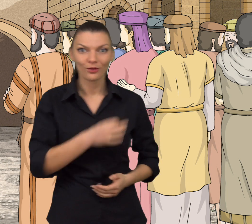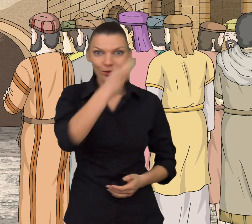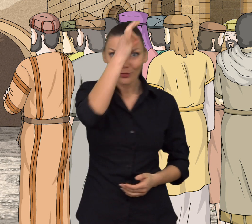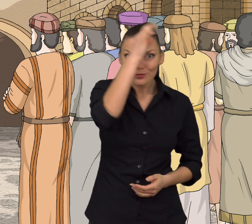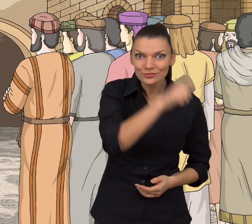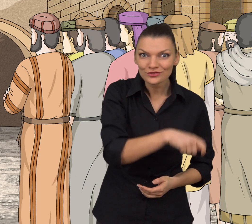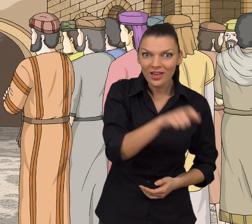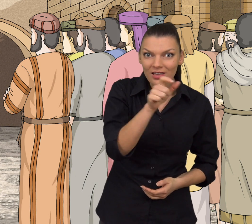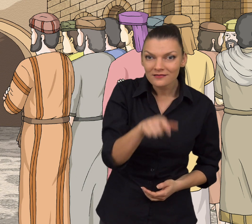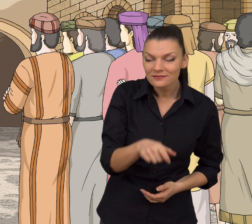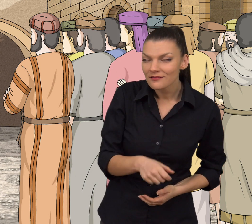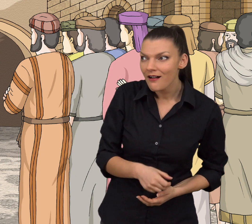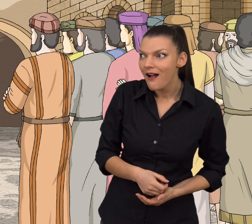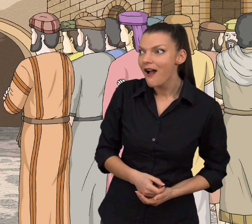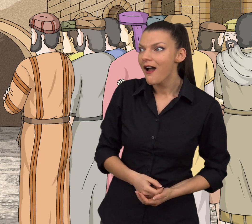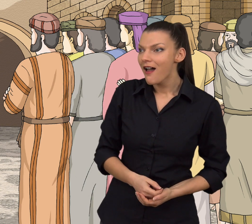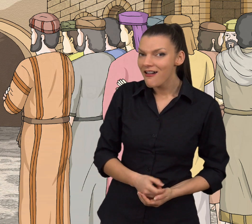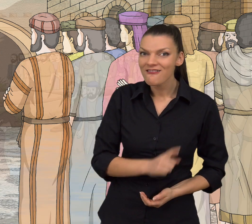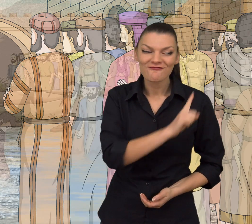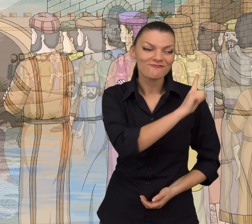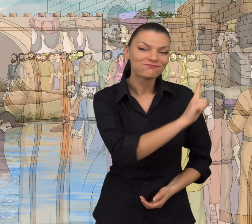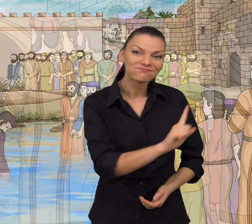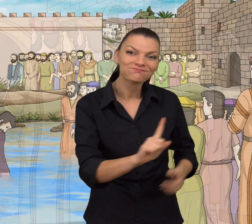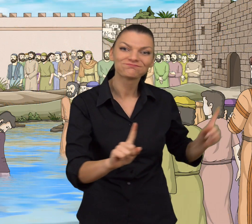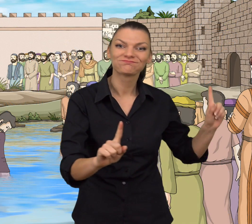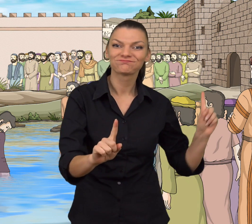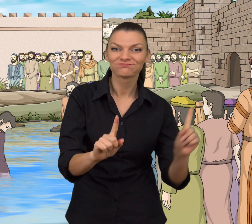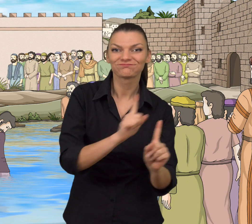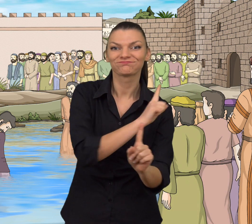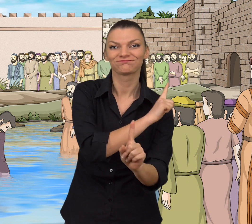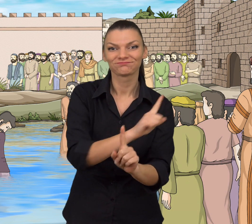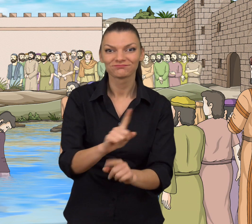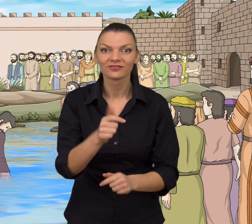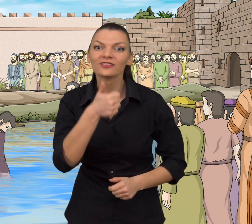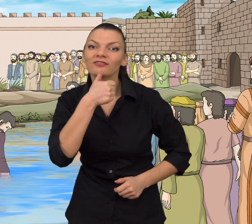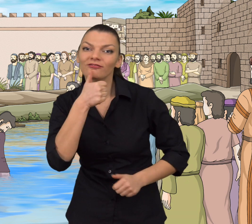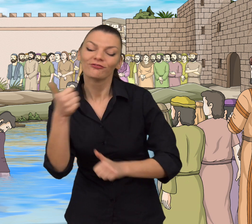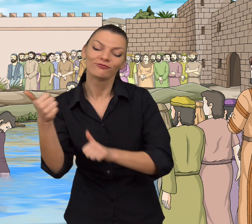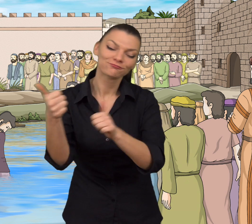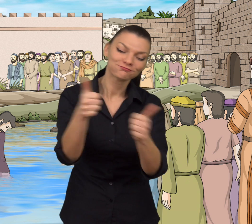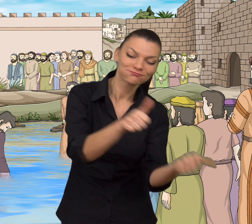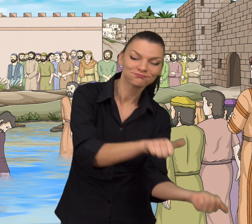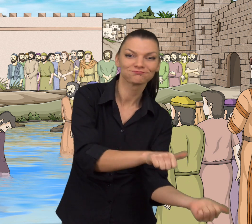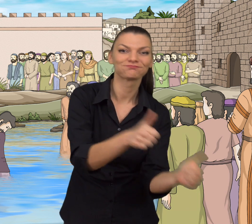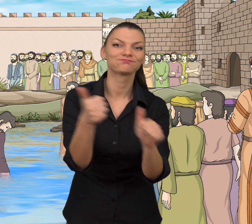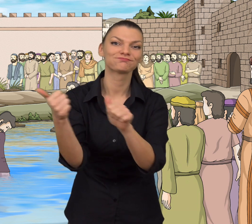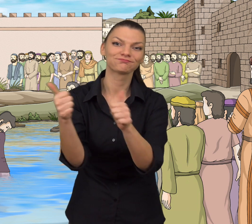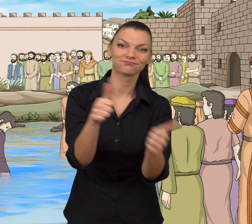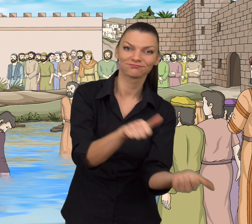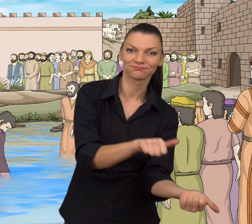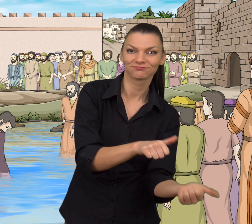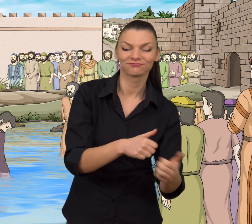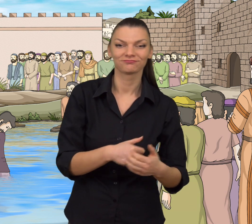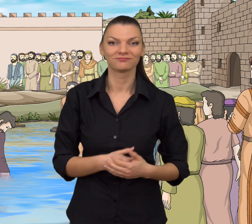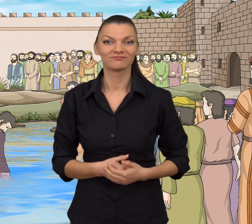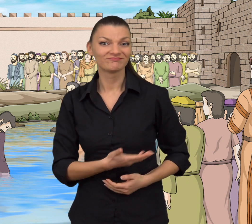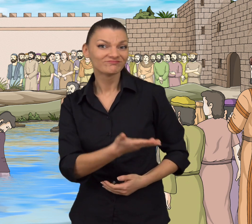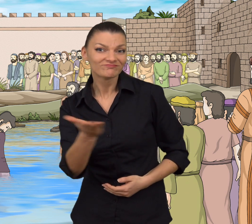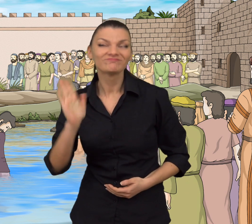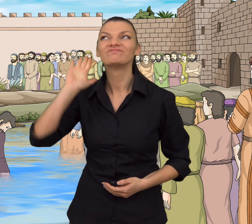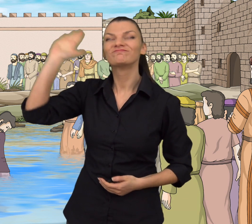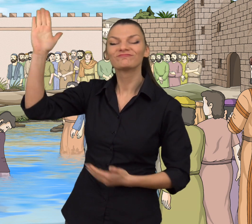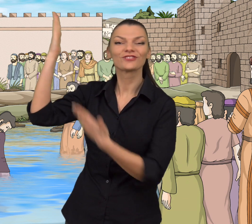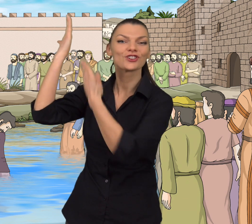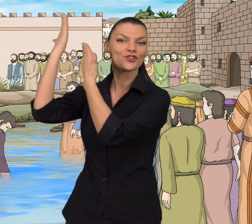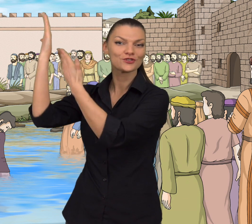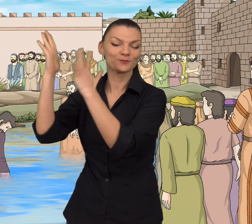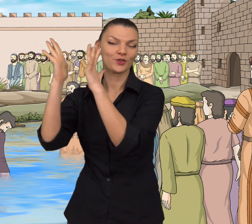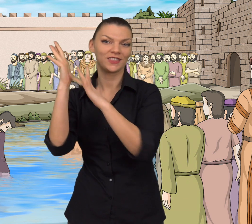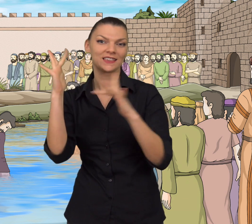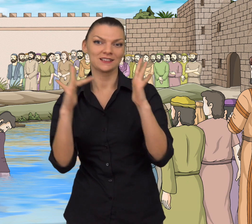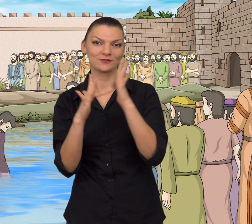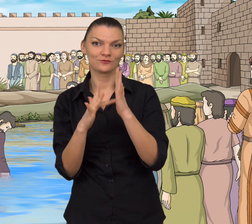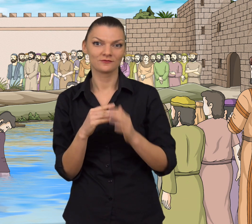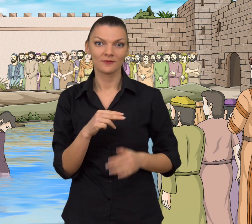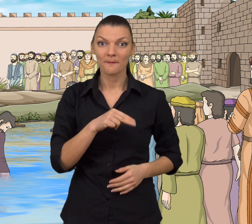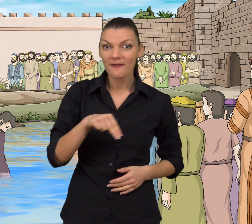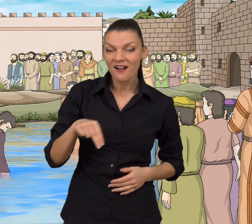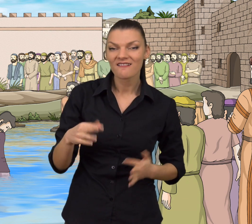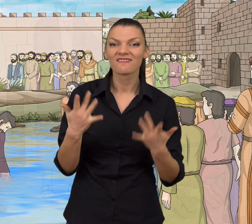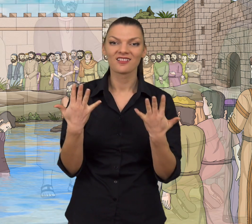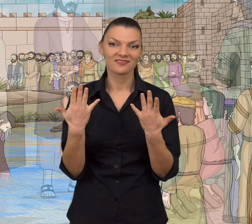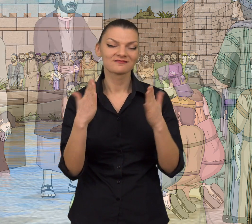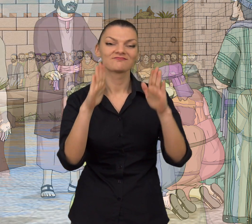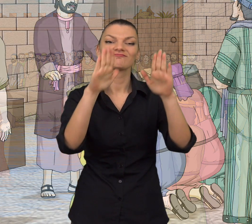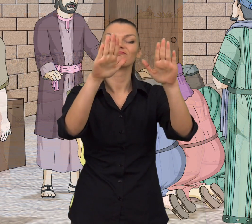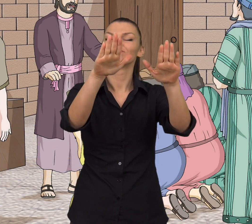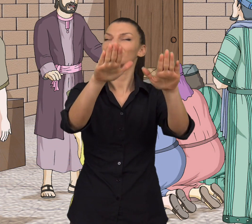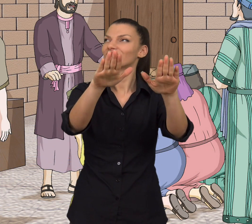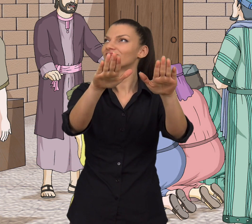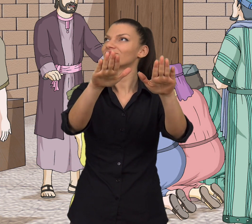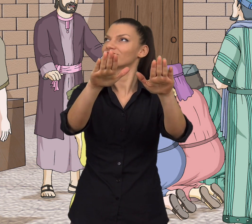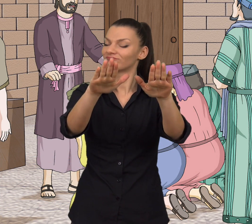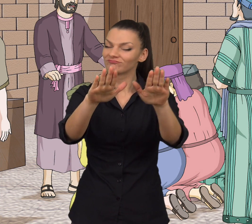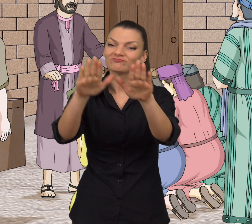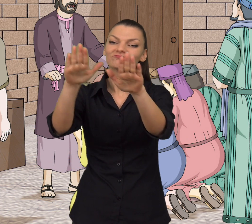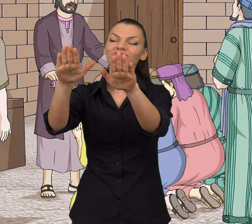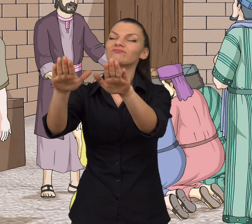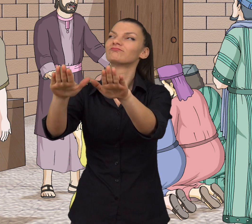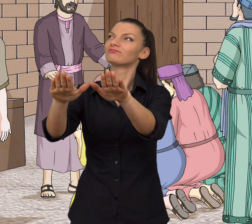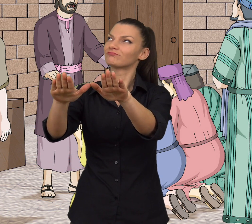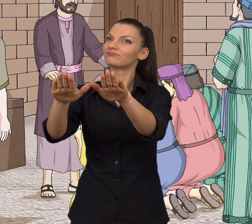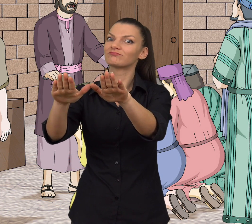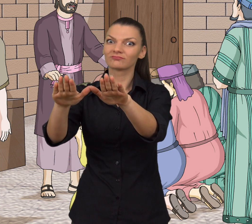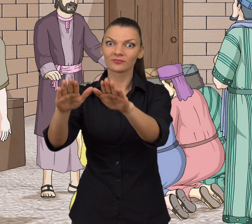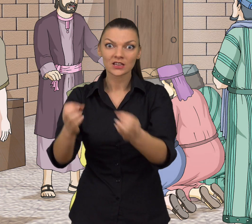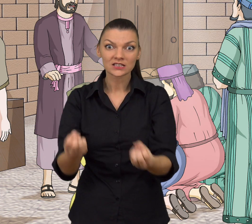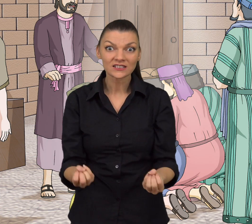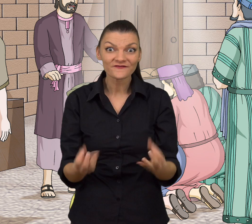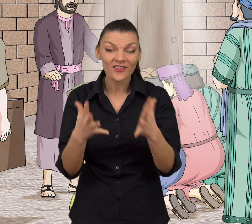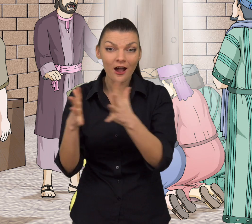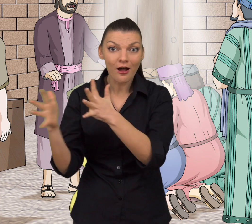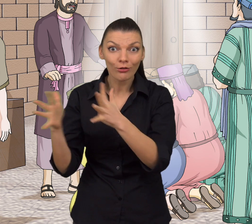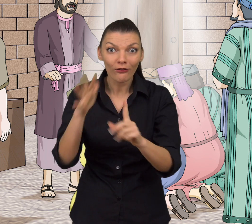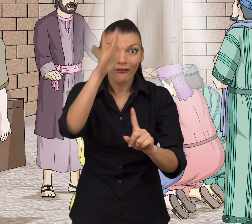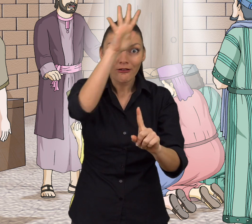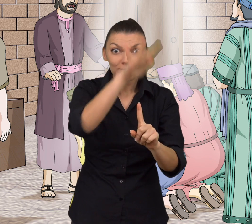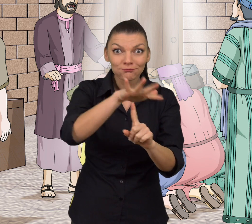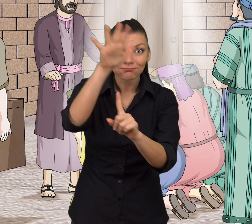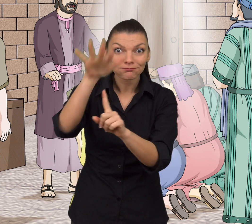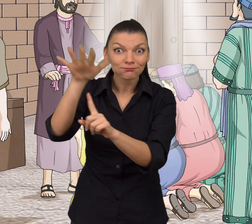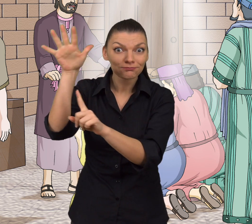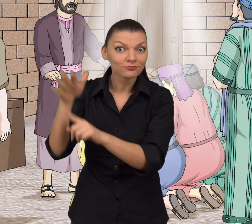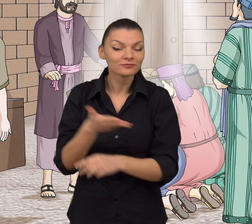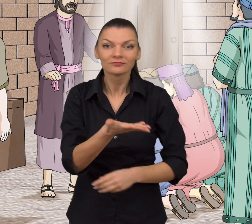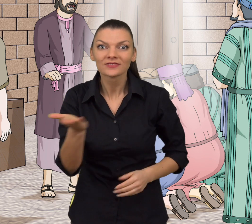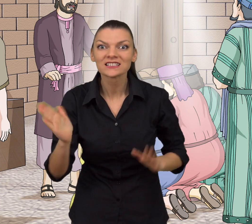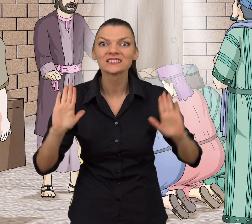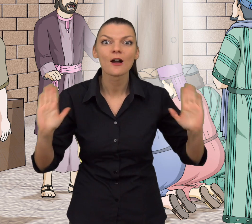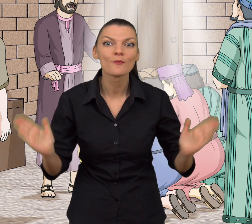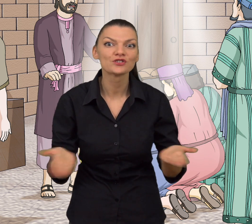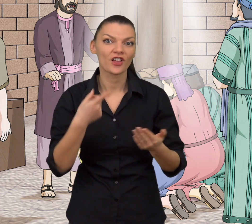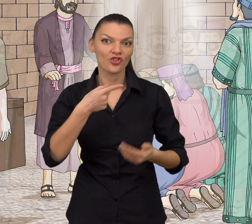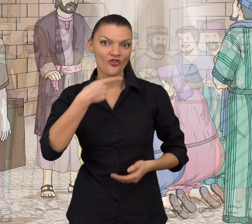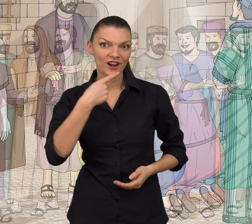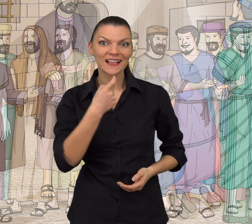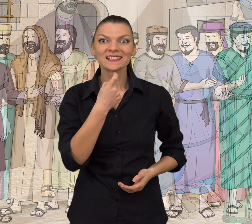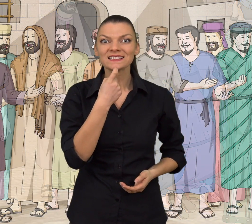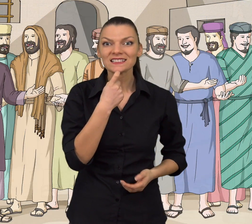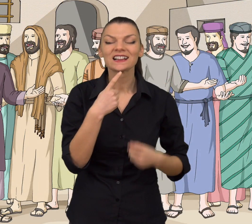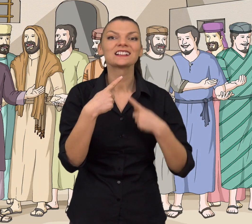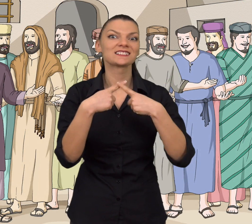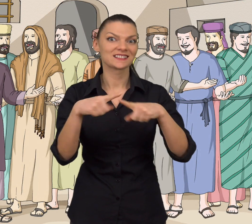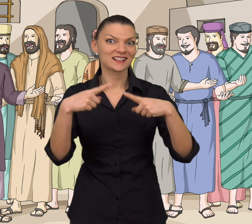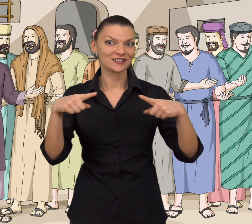On hearing this, they were baptized into the name of the Lord Jesus. And when Paul laid his hands on them, the Holy Spirit came upon them, and they spoke in tongues and prophesied.